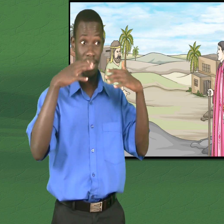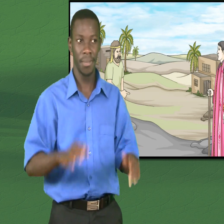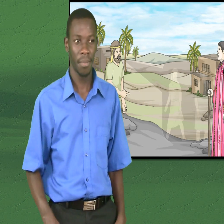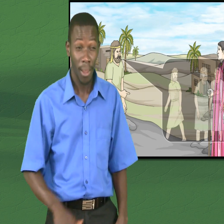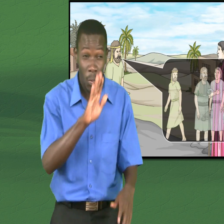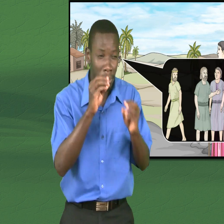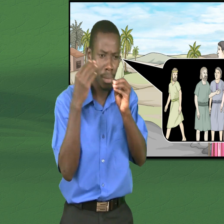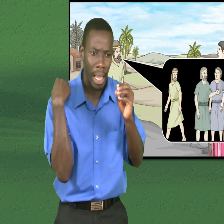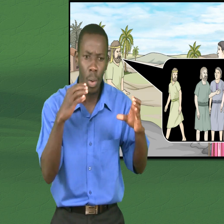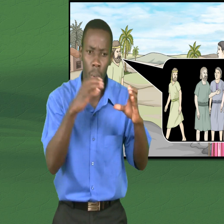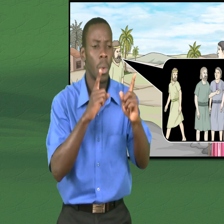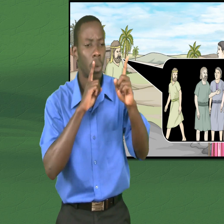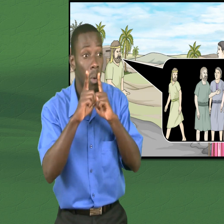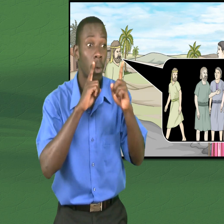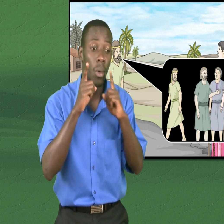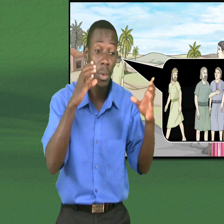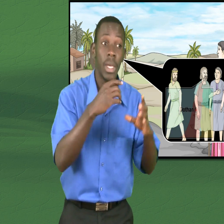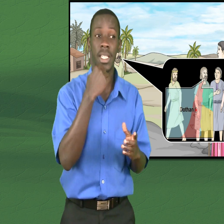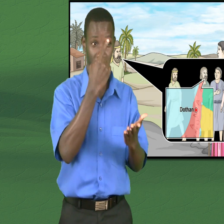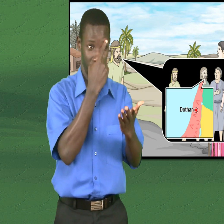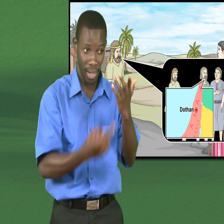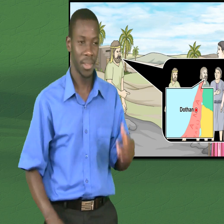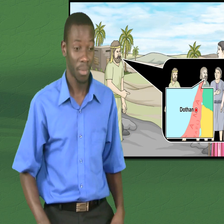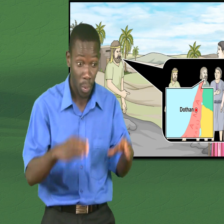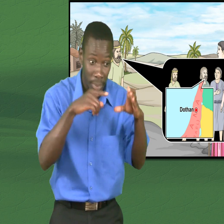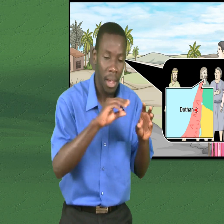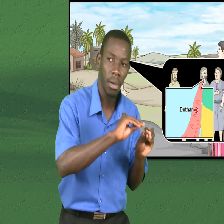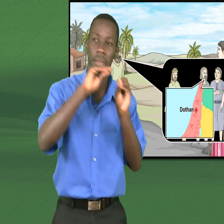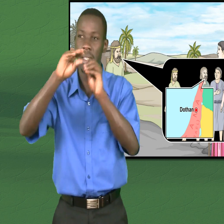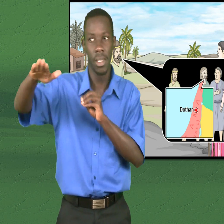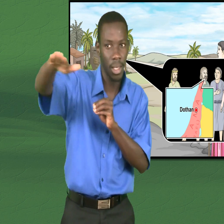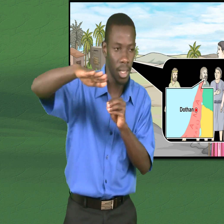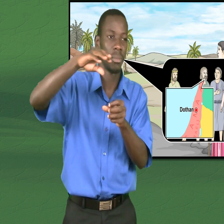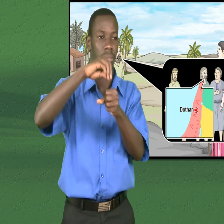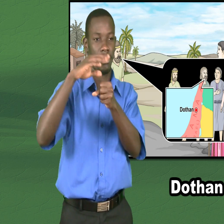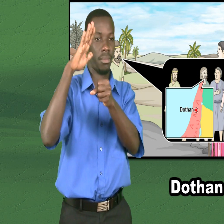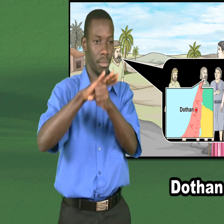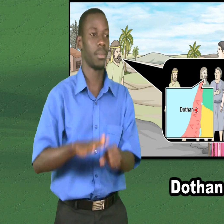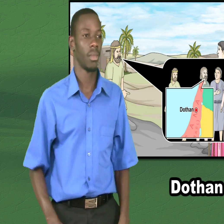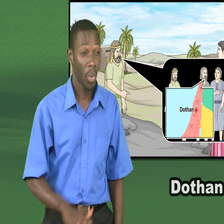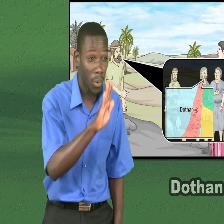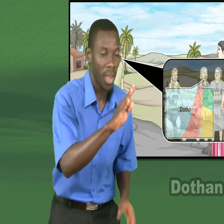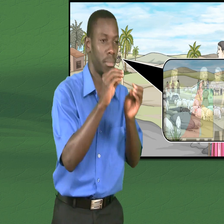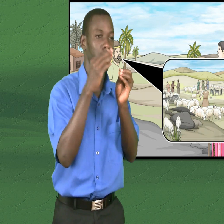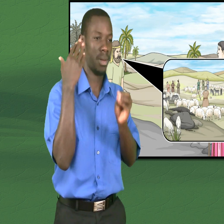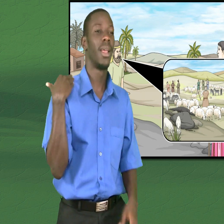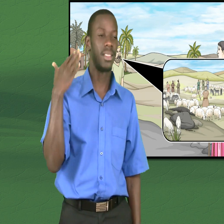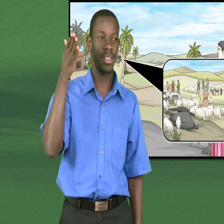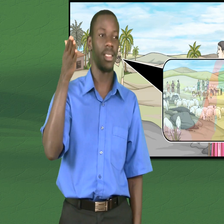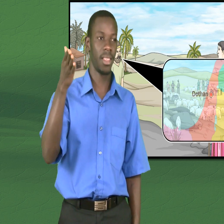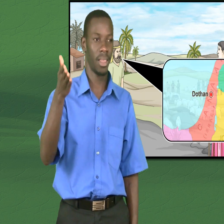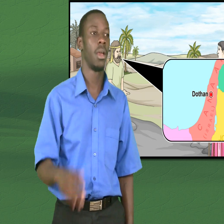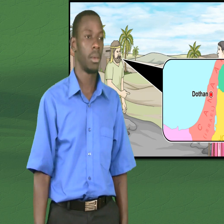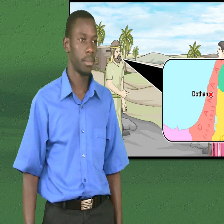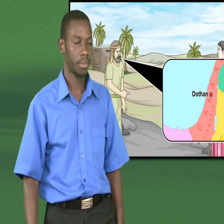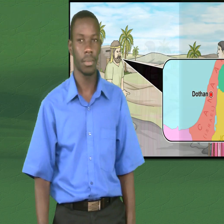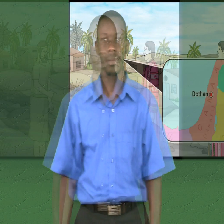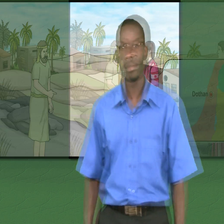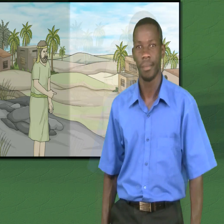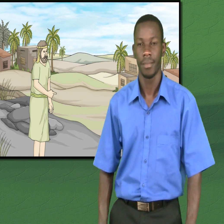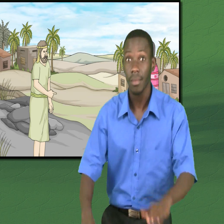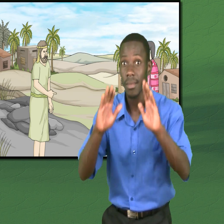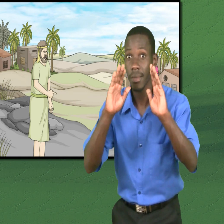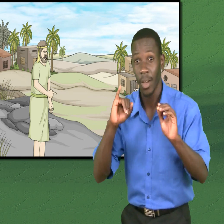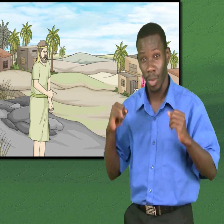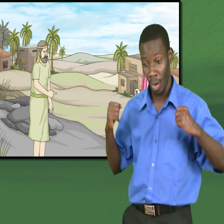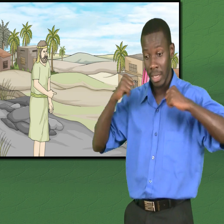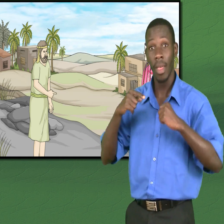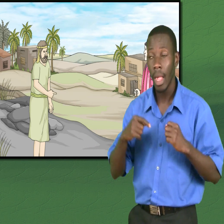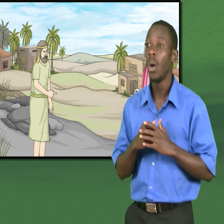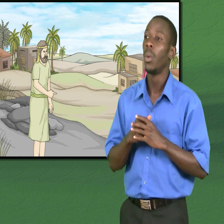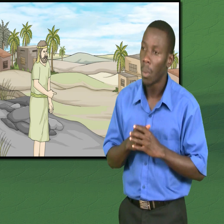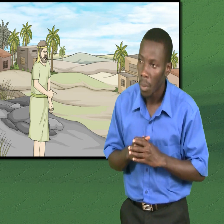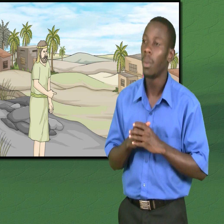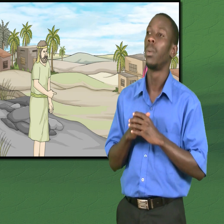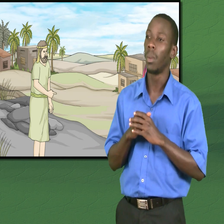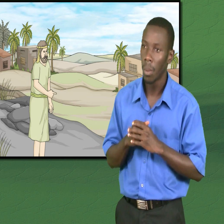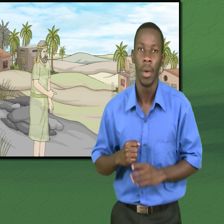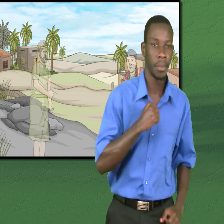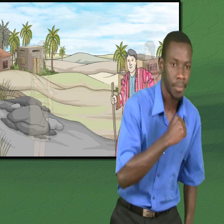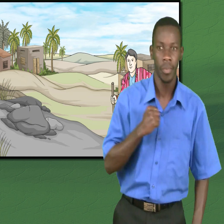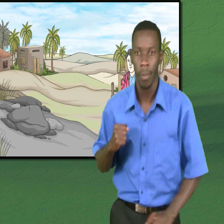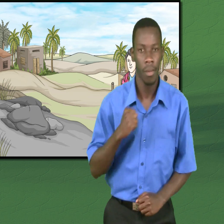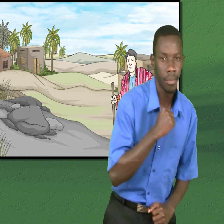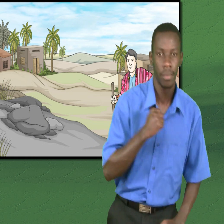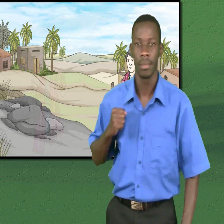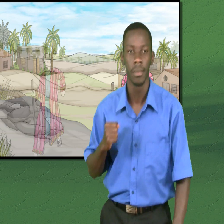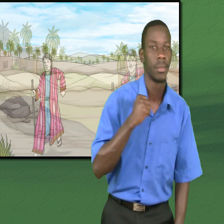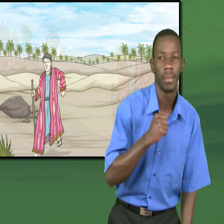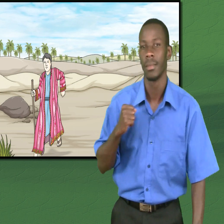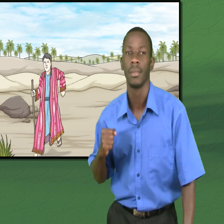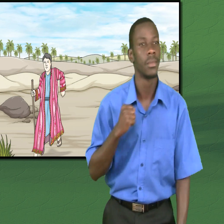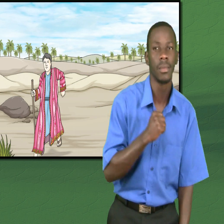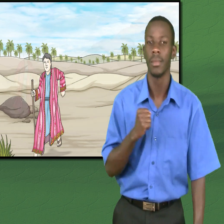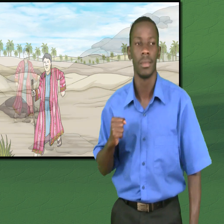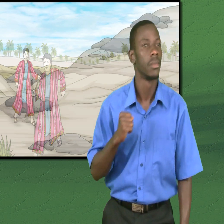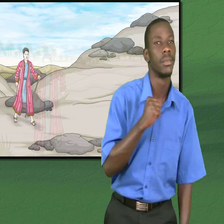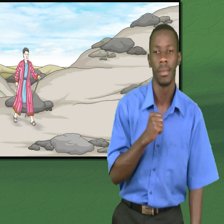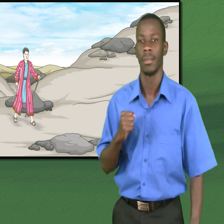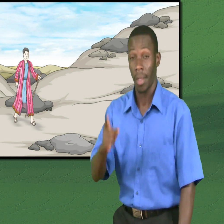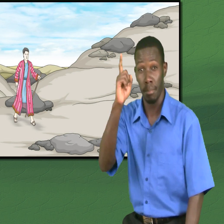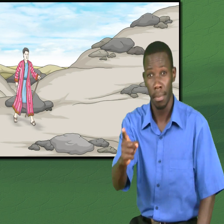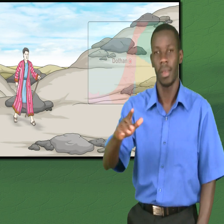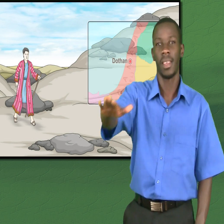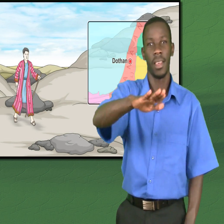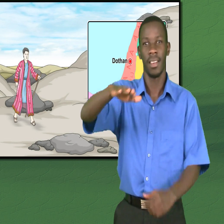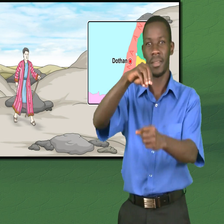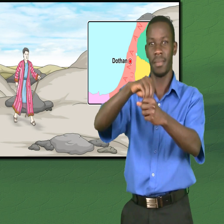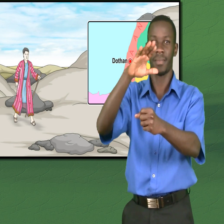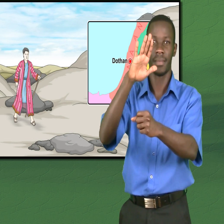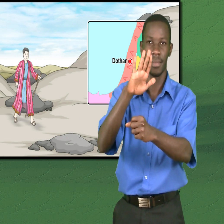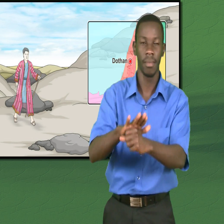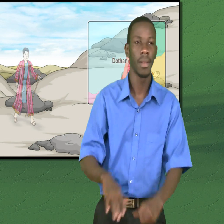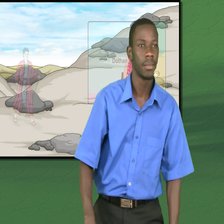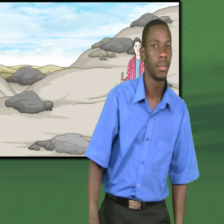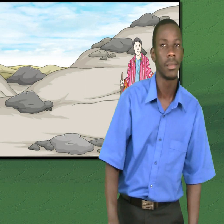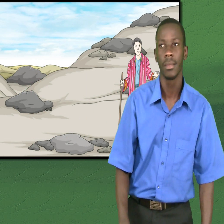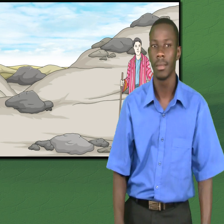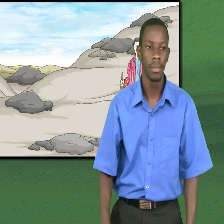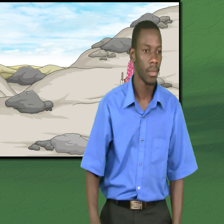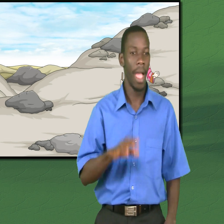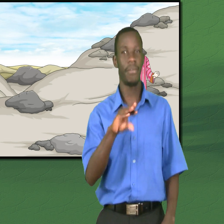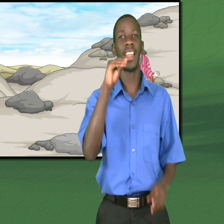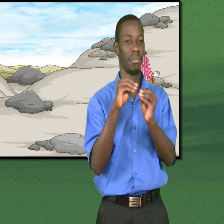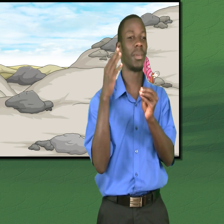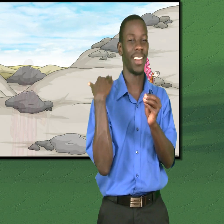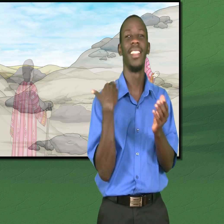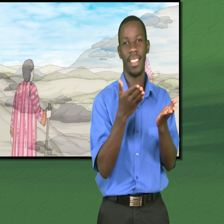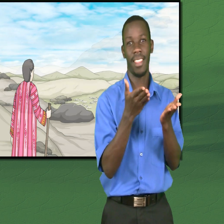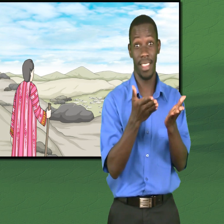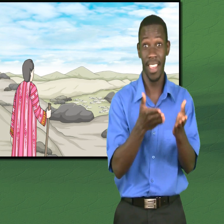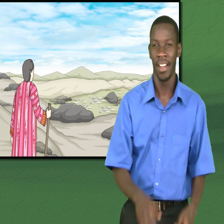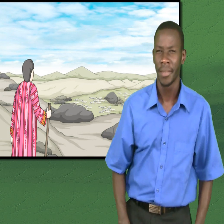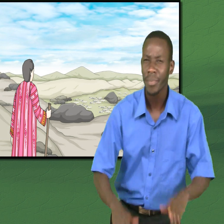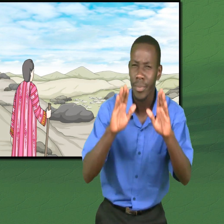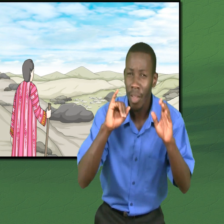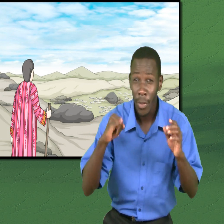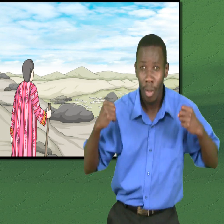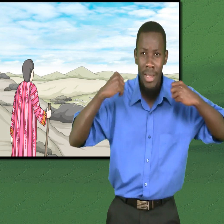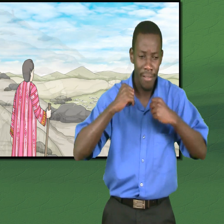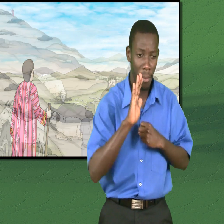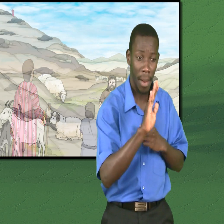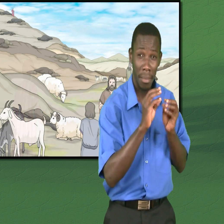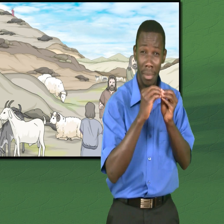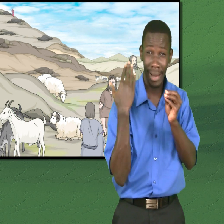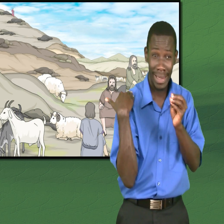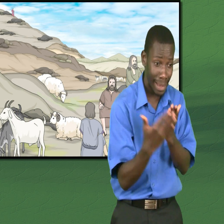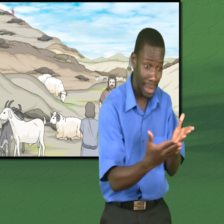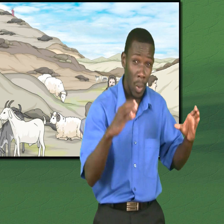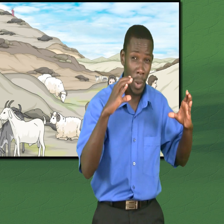“I heard them say, ‘Let us go to Dothan.’” So Joseph set out after his brothers and found them at Dothan.